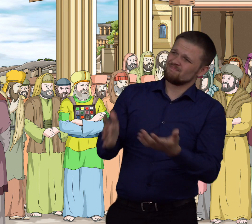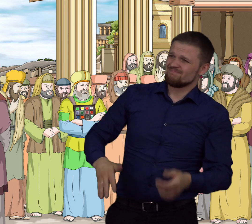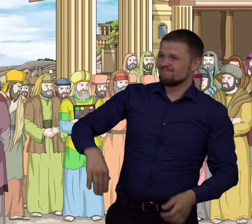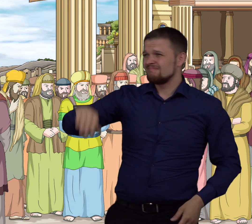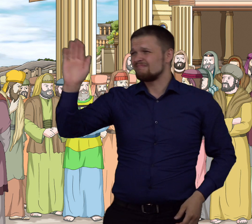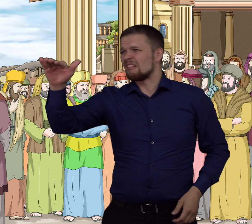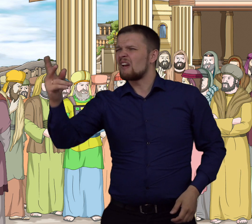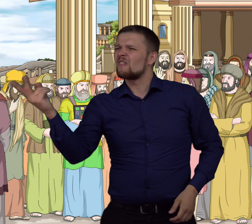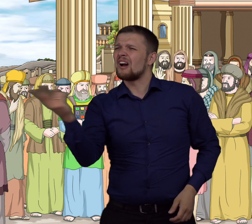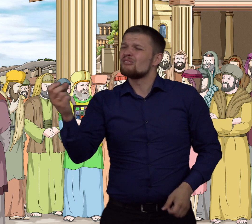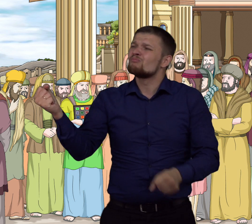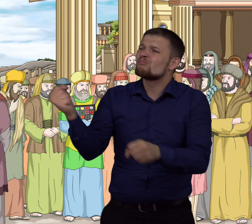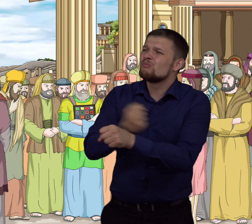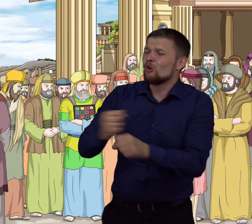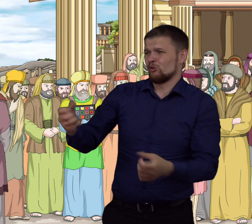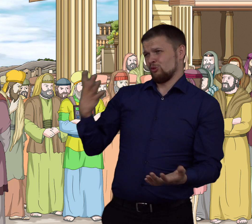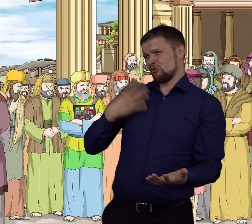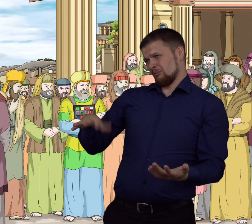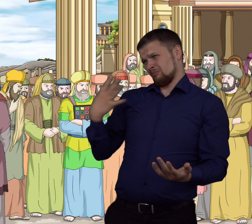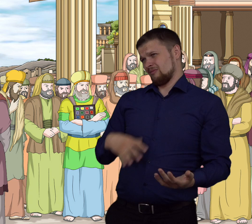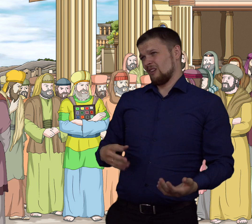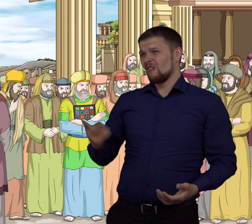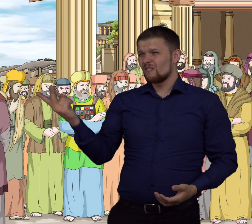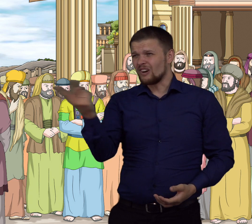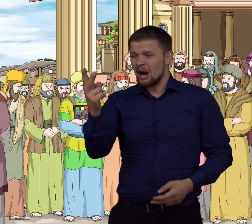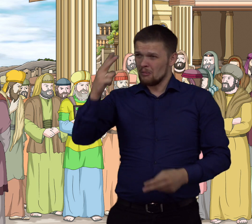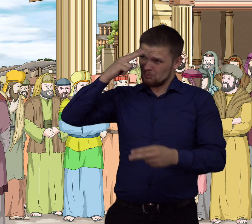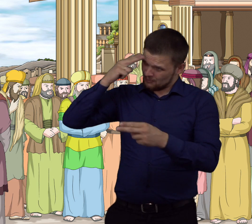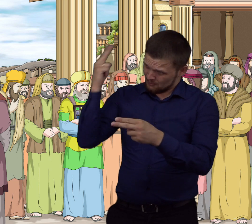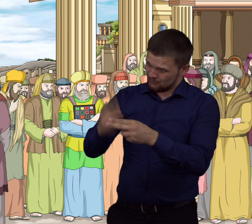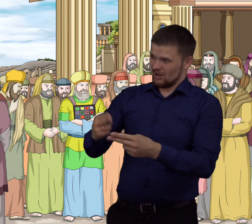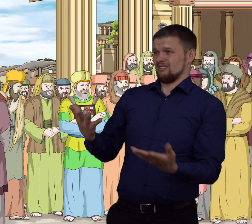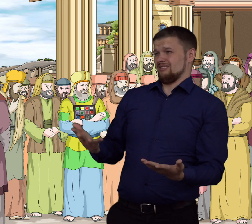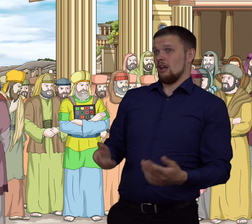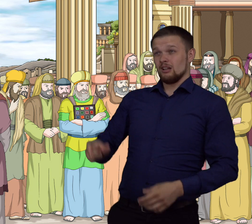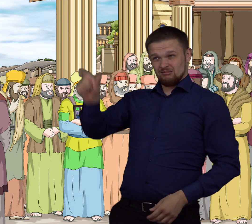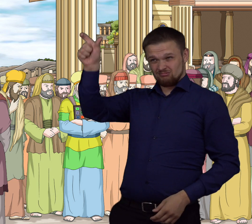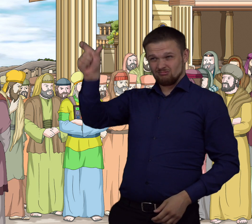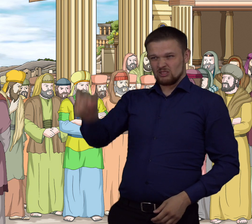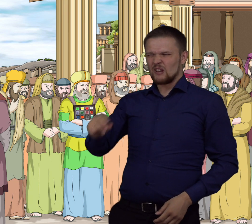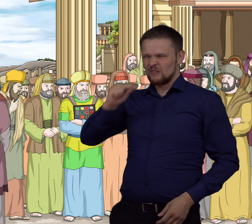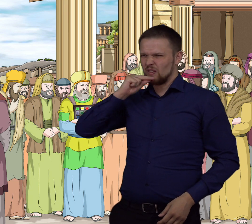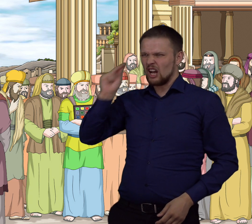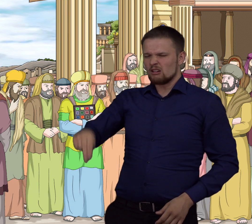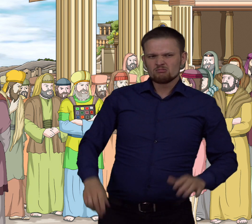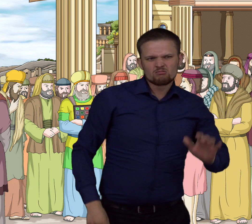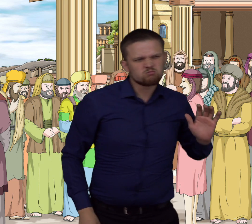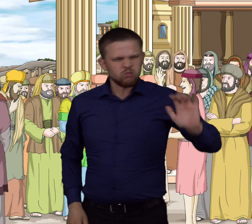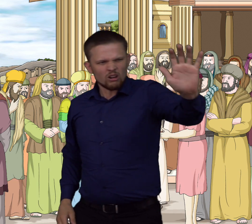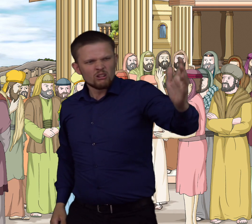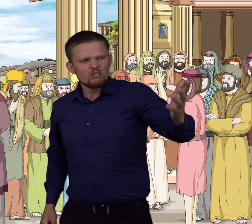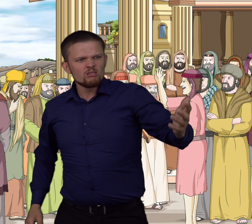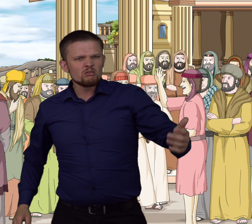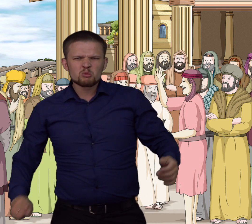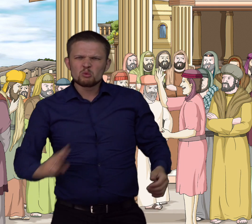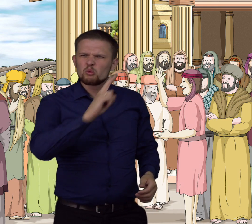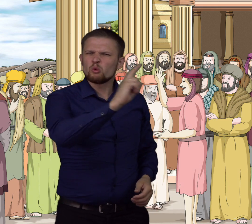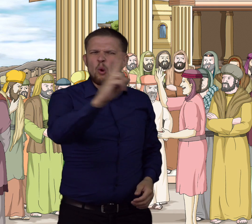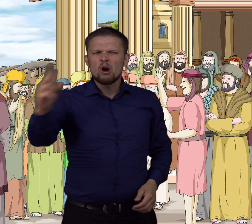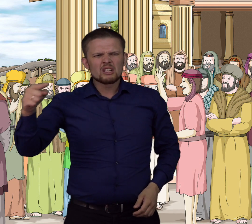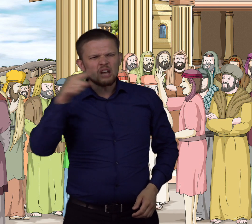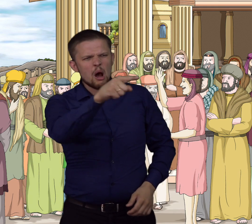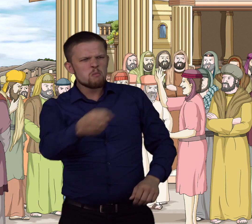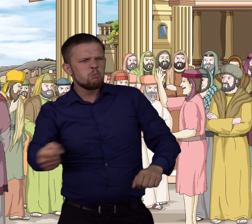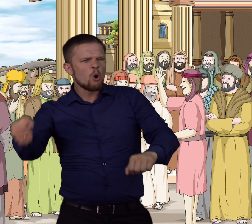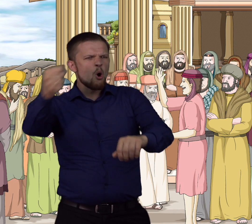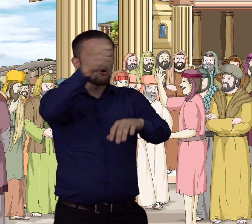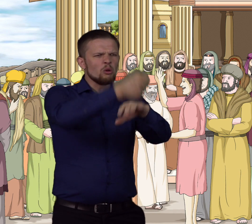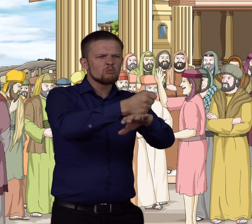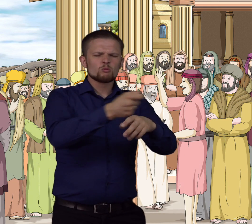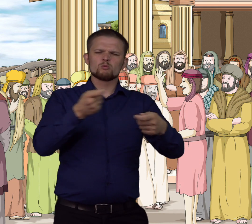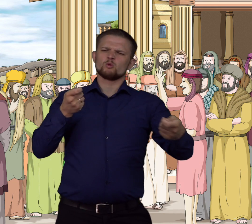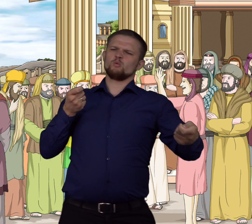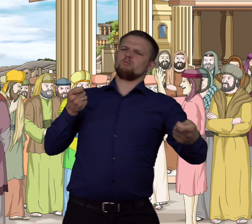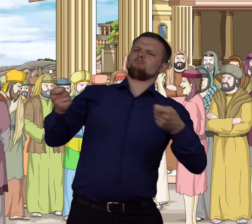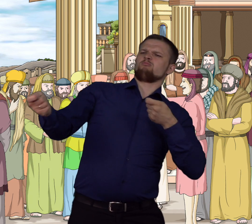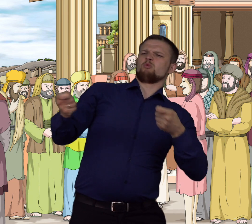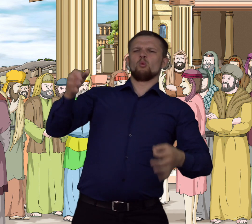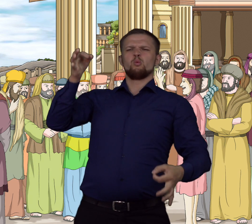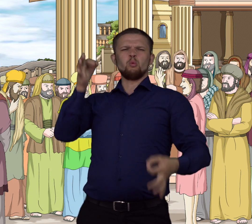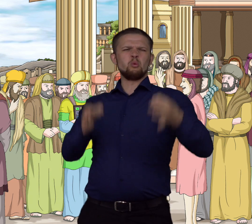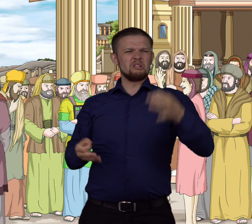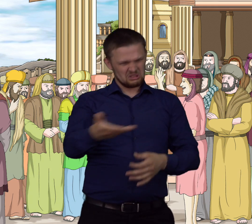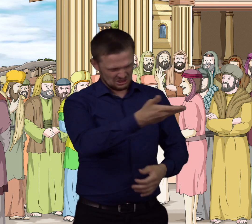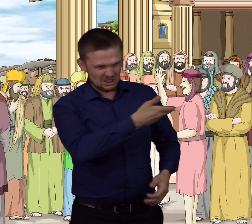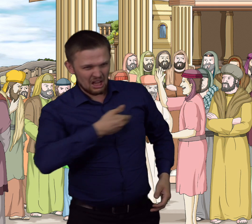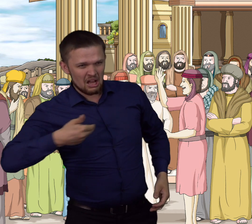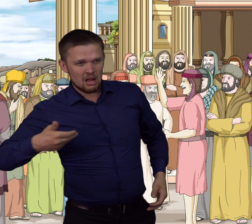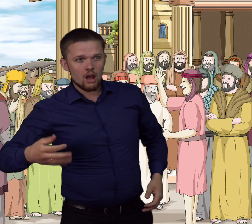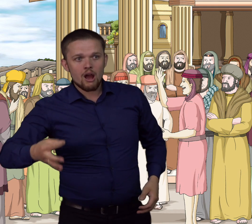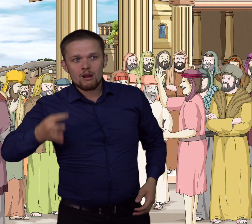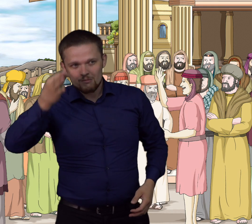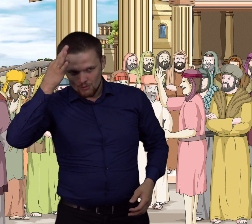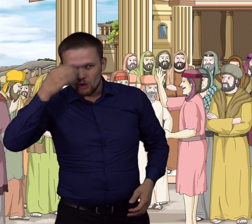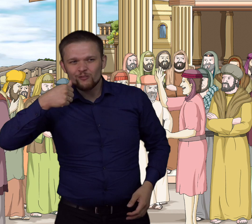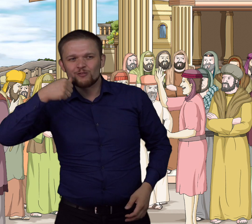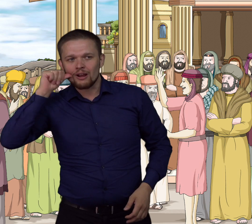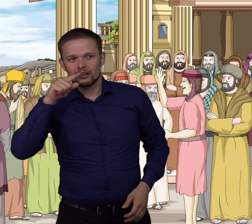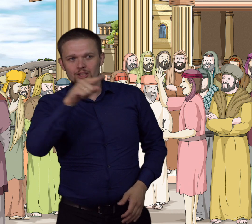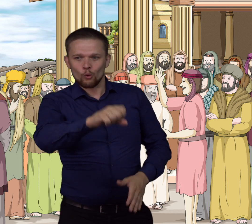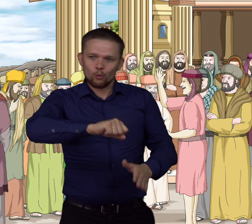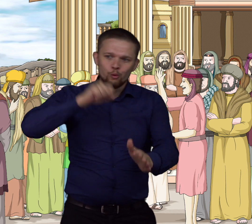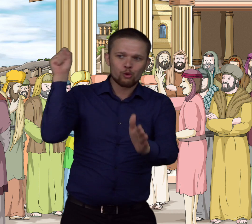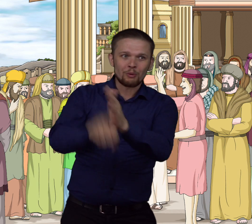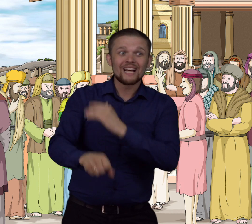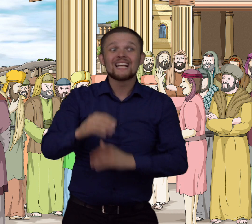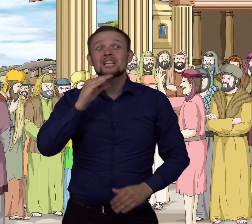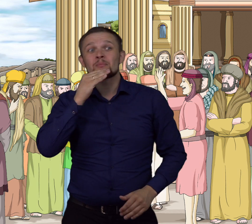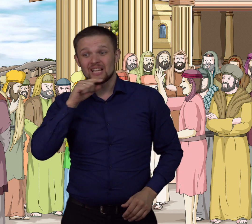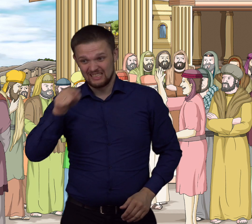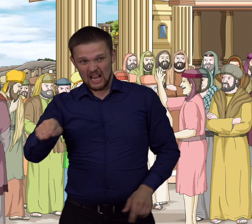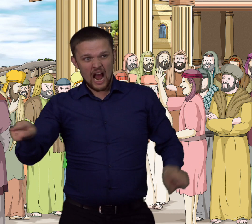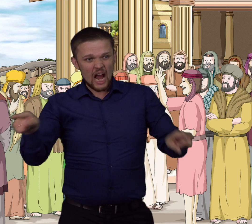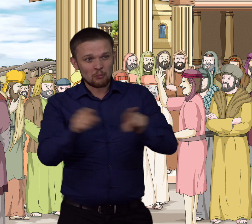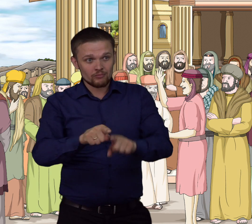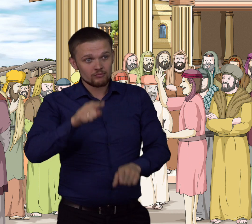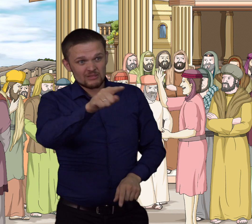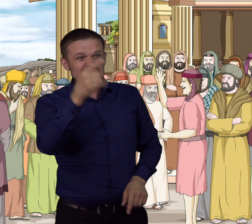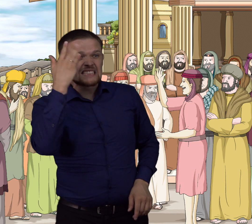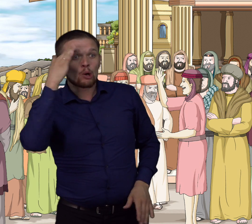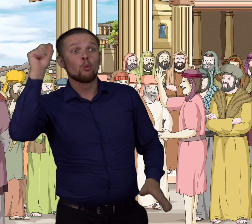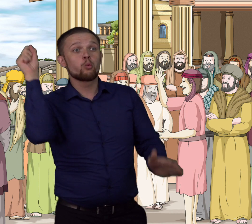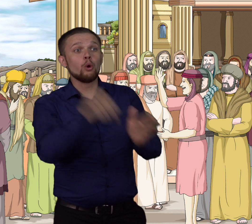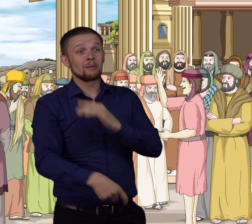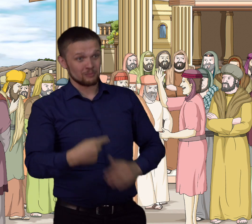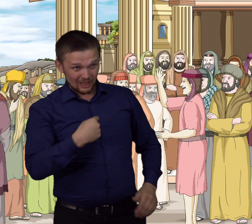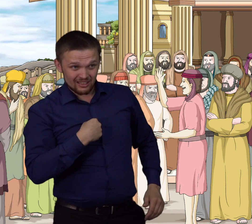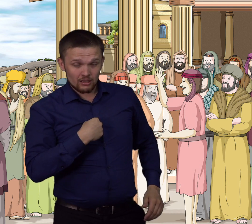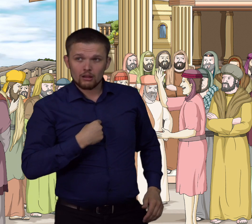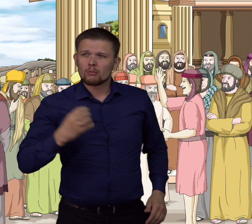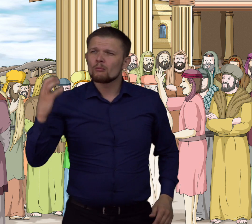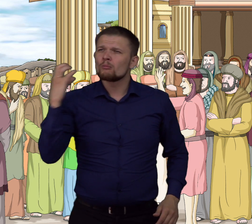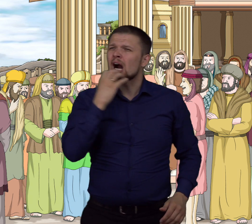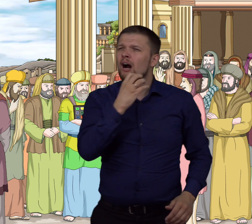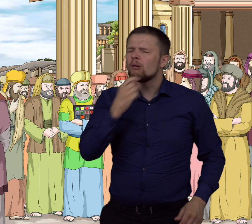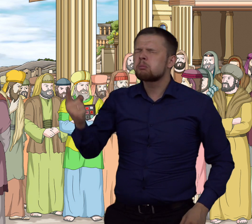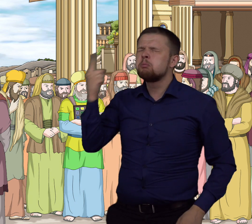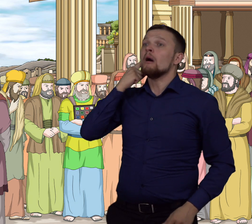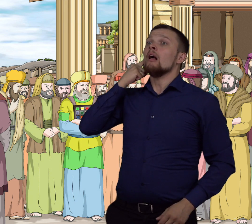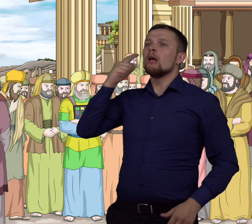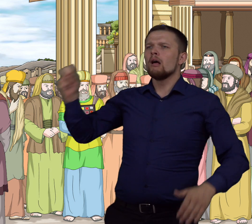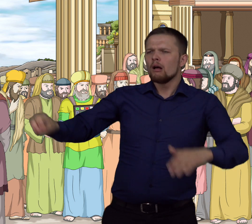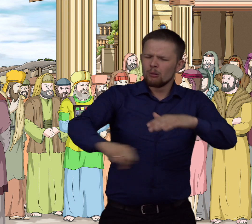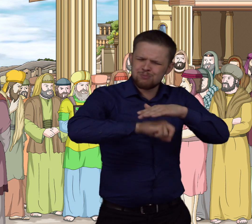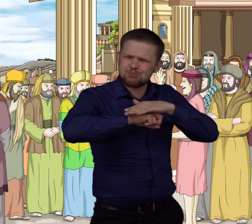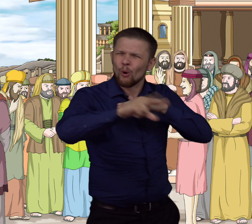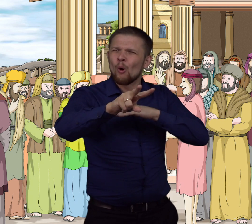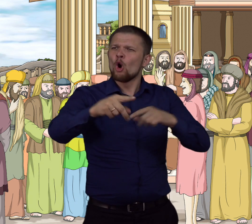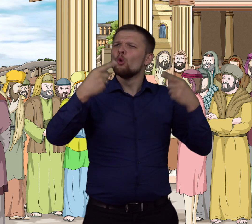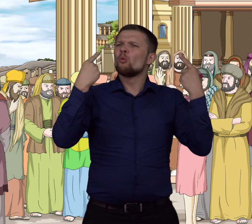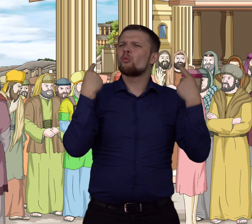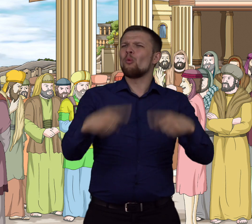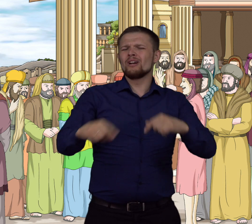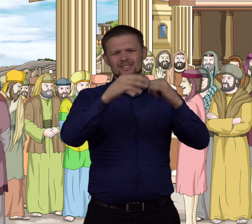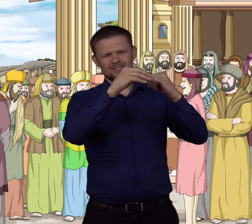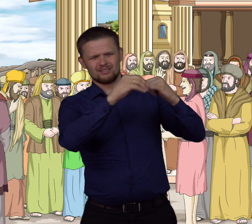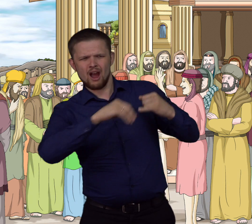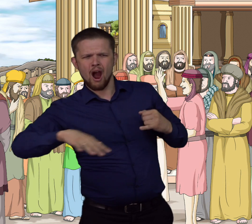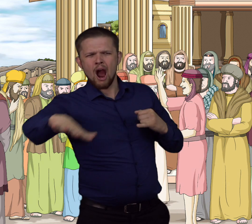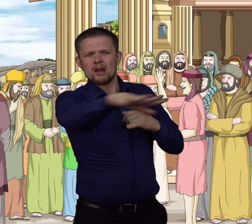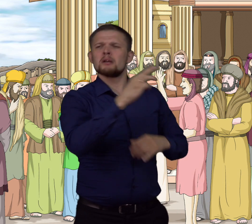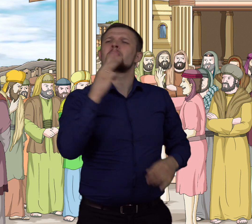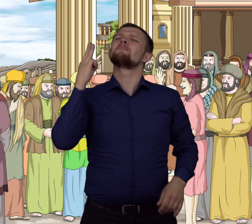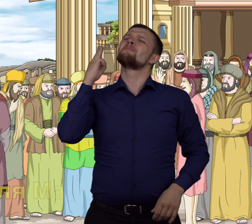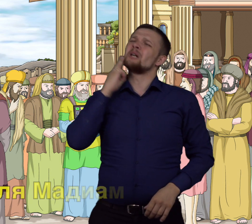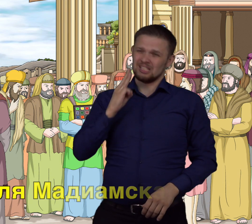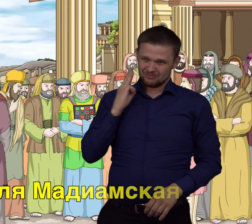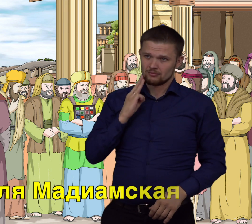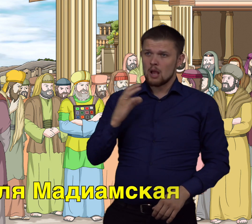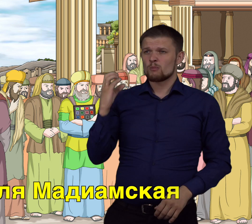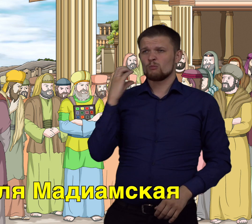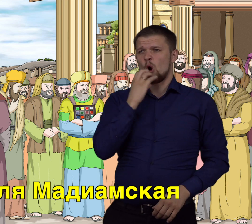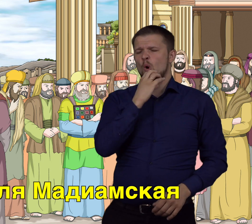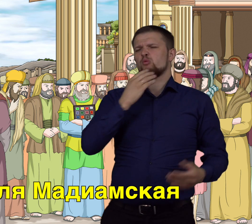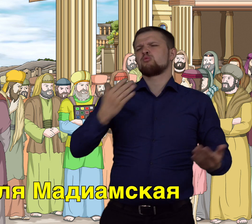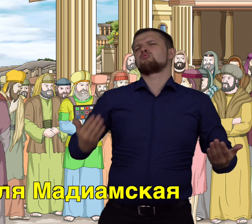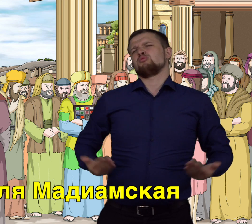Why are you mistreating each other?’ But the man who was abusing his neighbor pushed Moses aside and said, ‘Who made you ruler and judge over us? Do you want to kill me as you killed the Egyptian yesterday?’